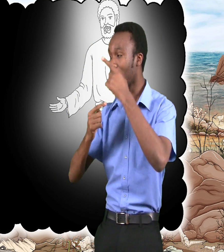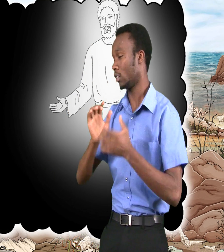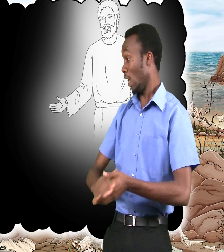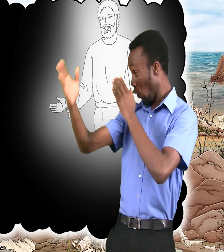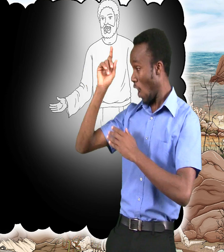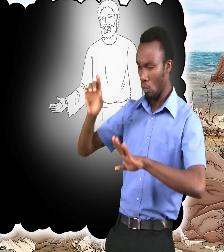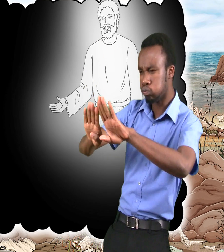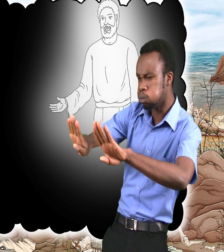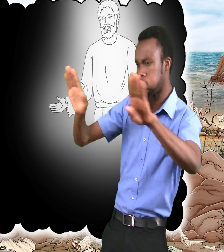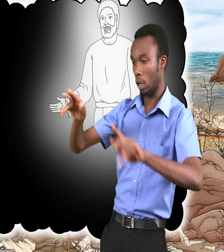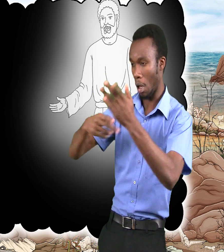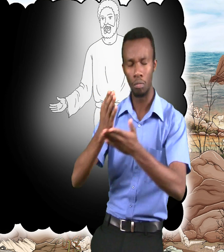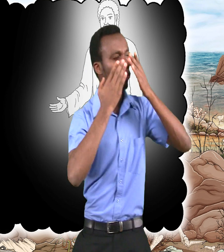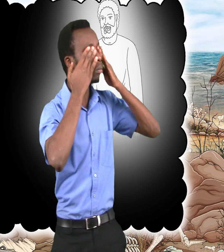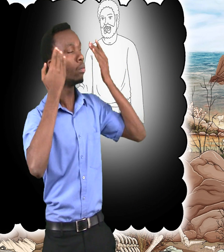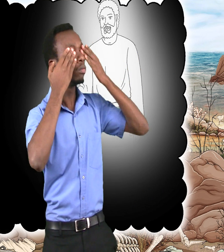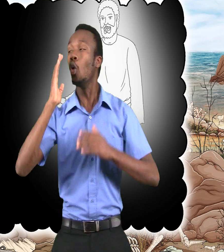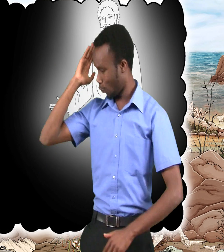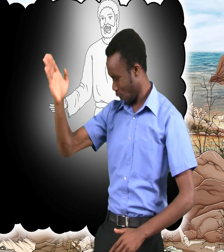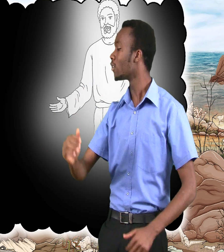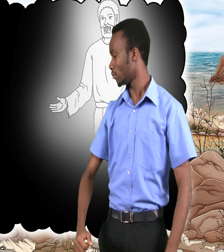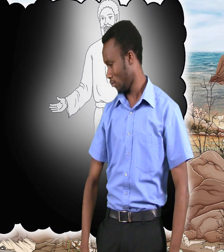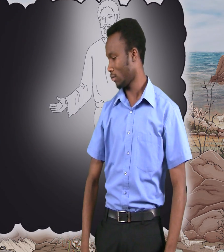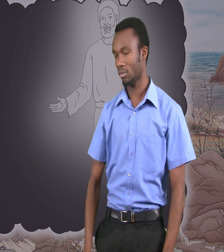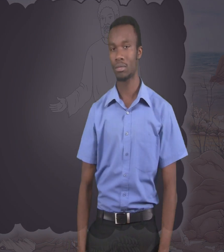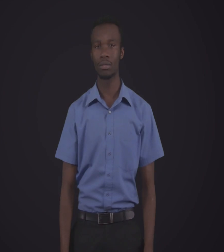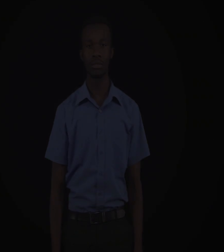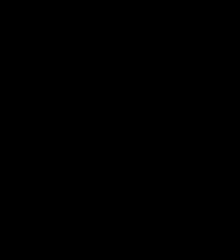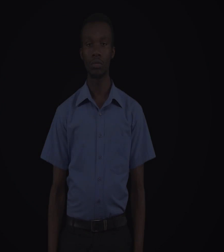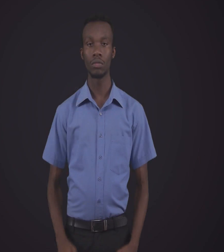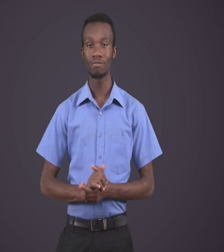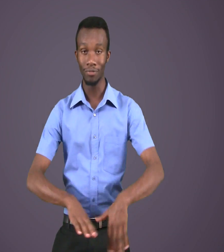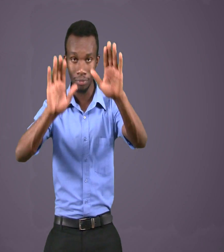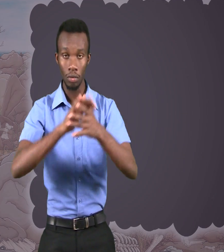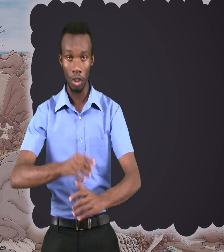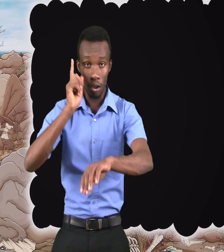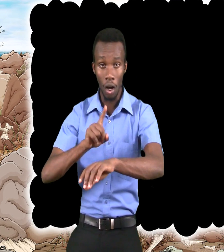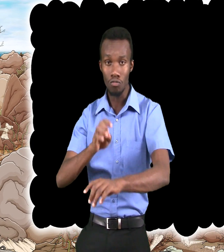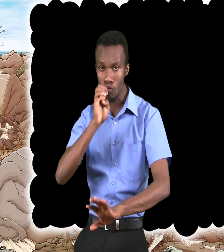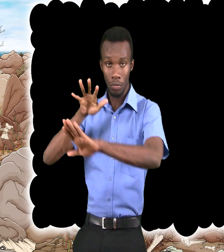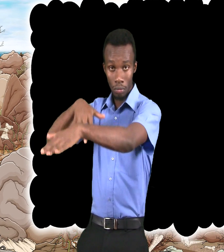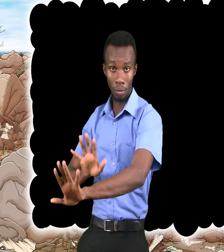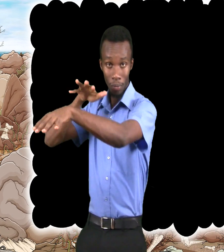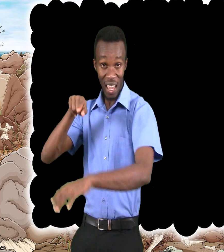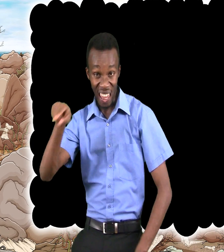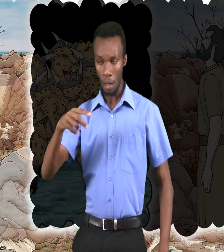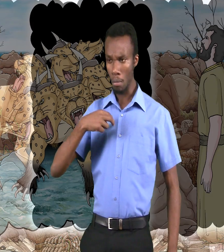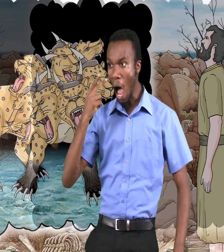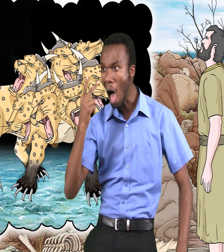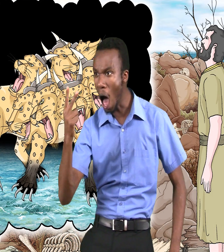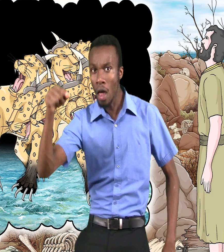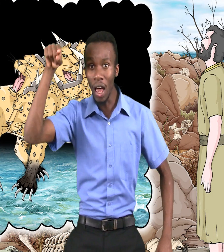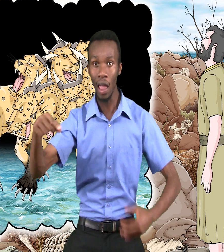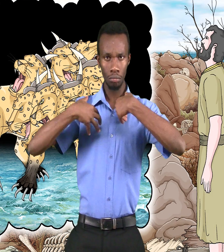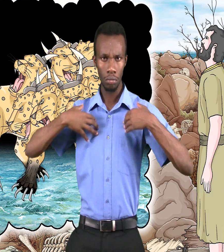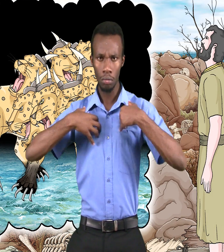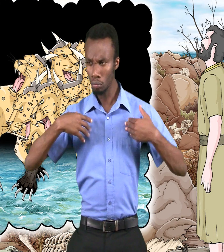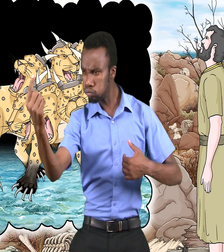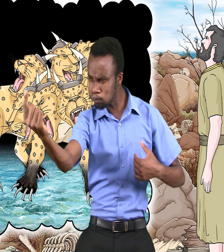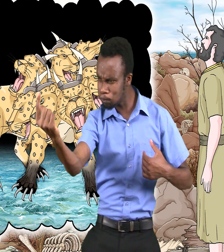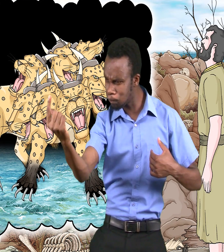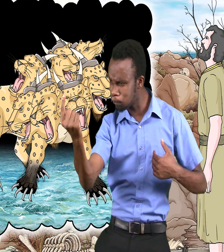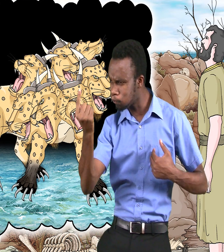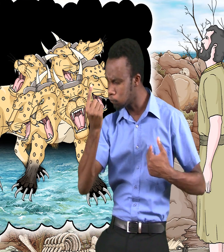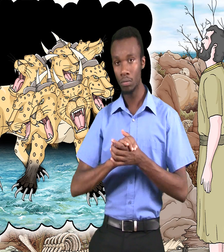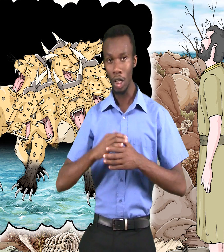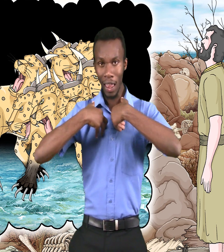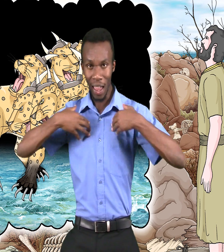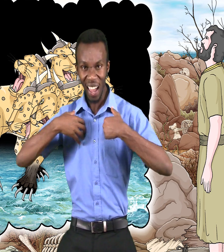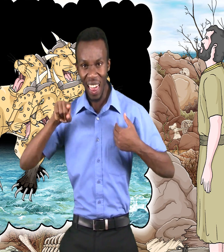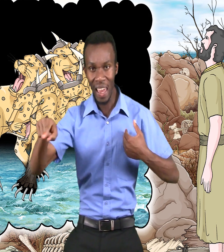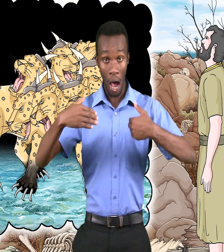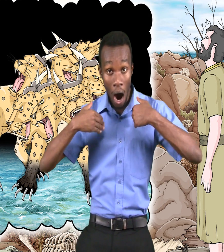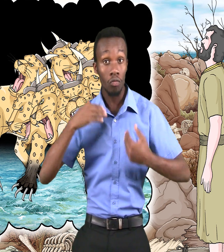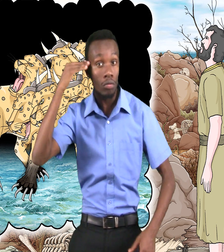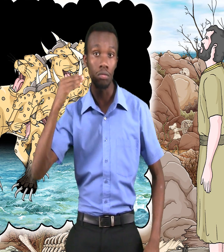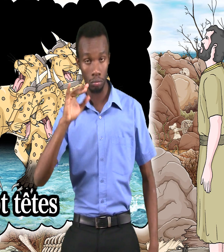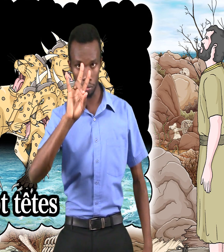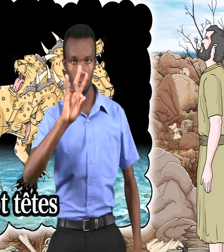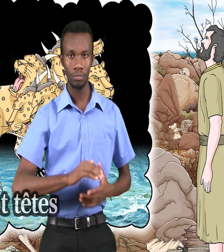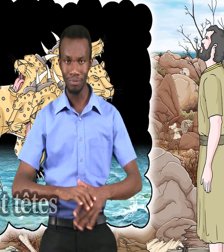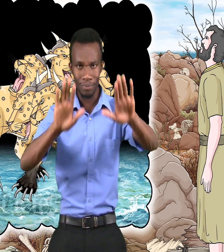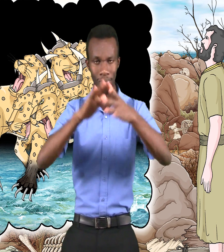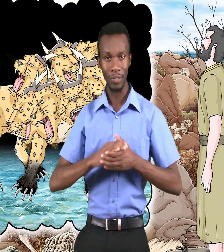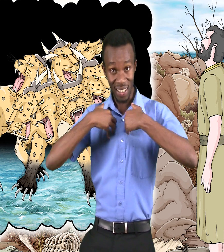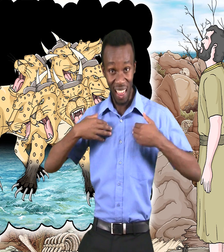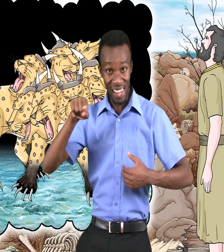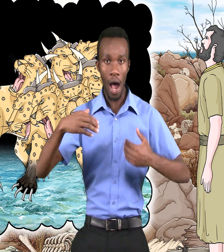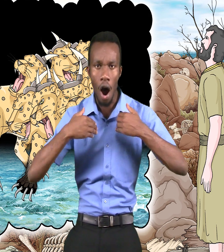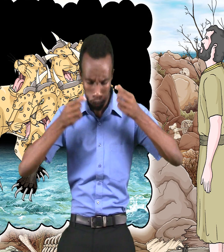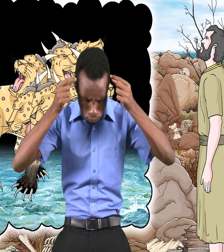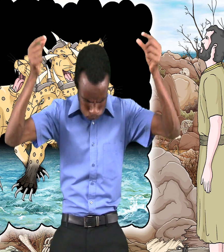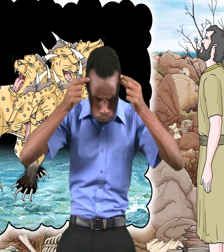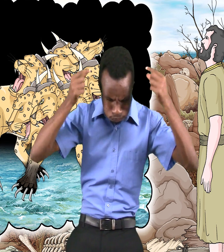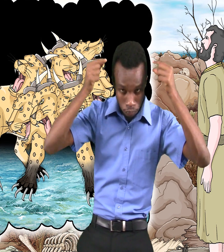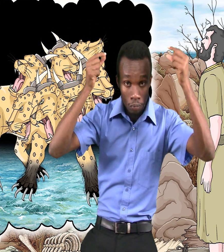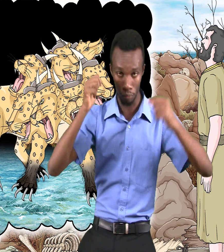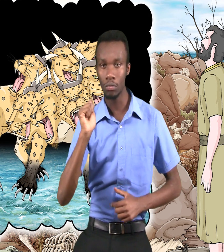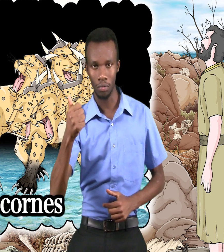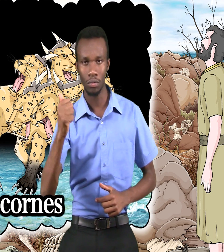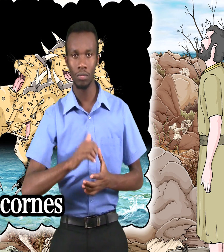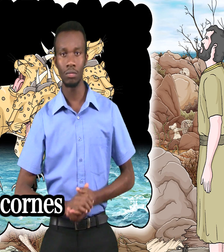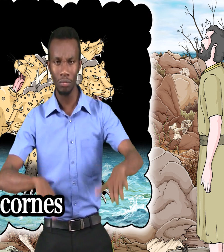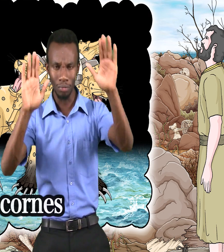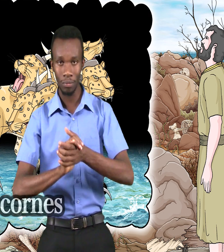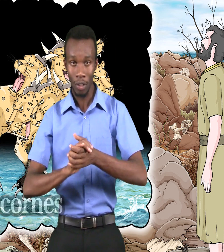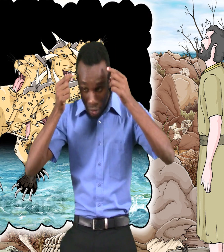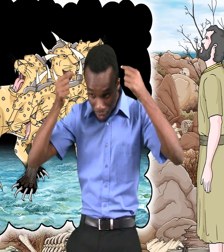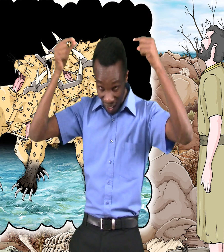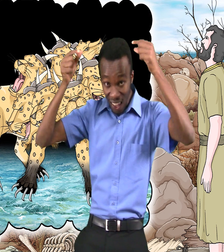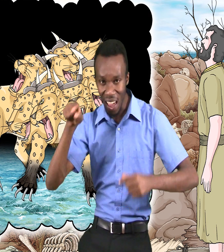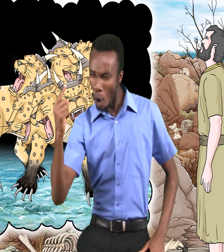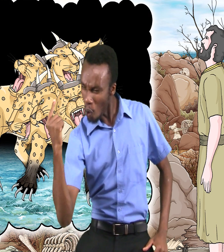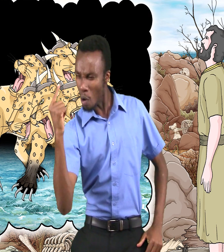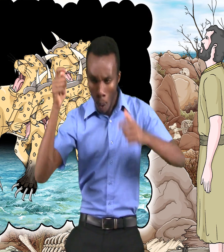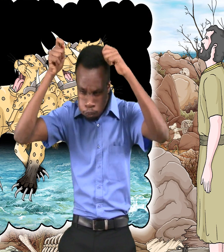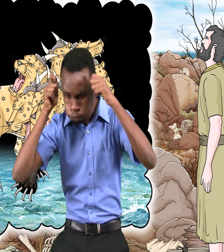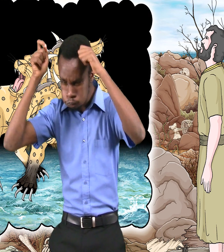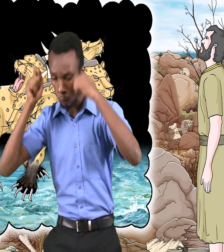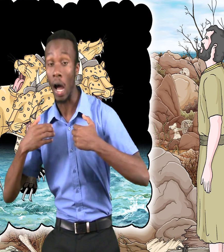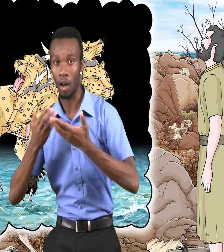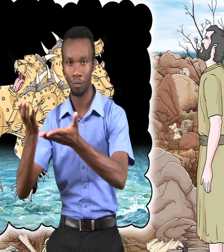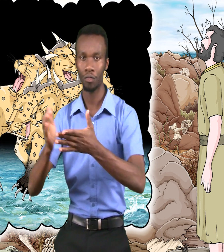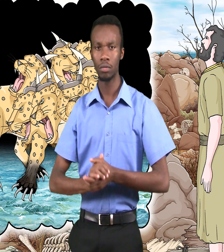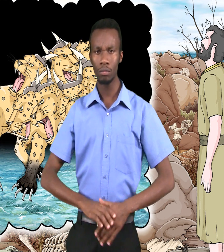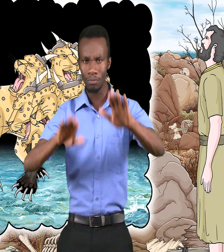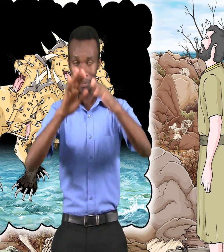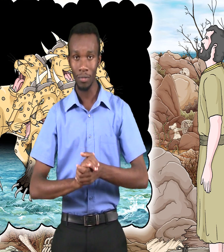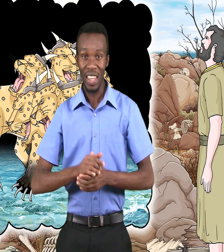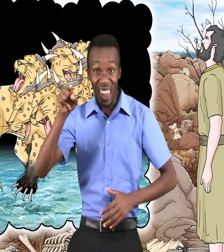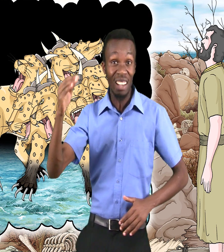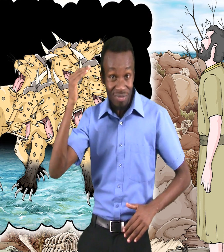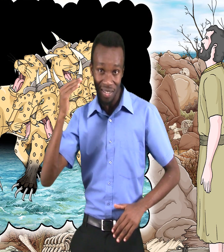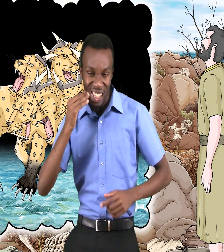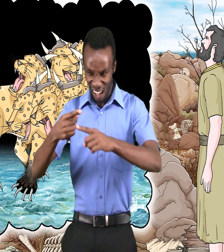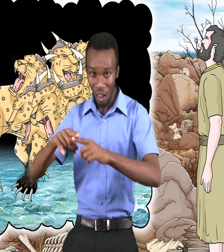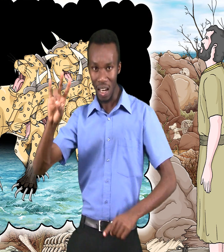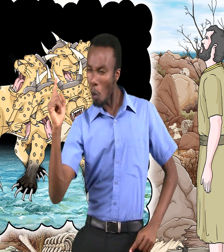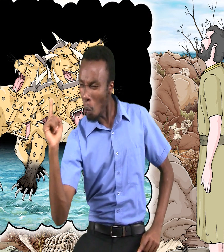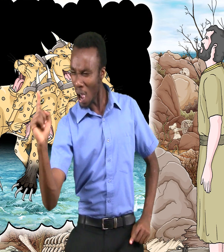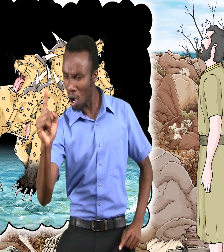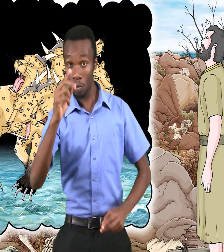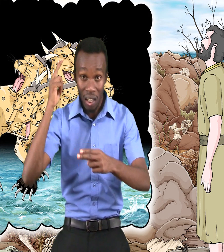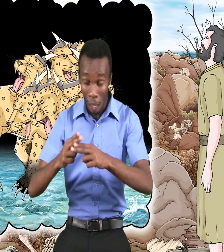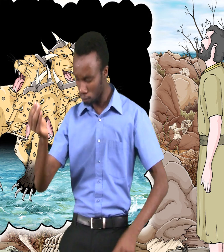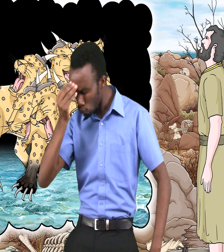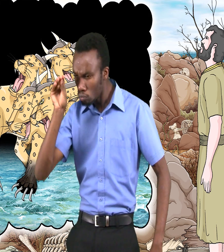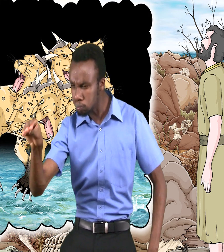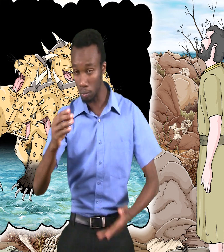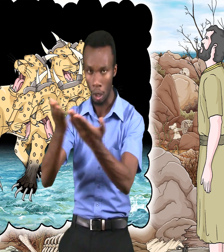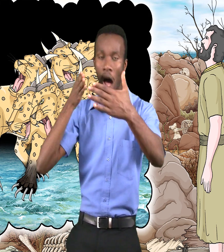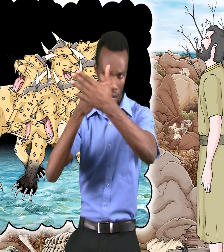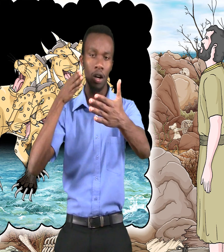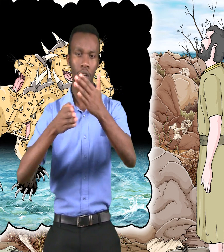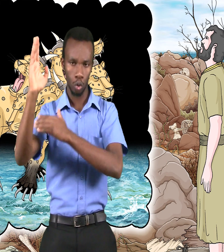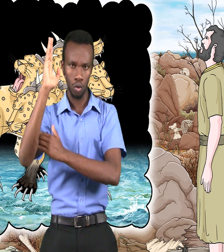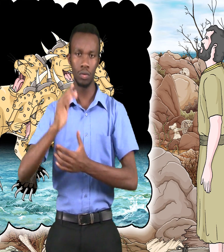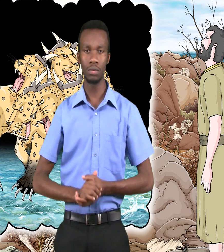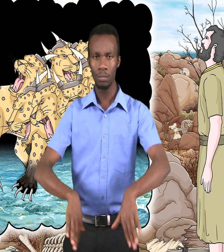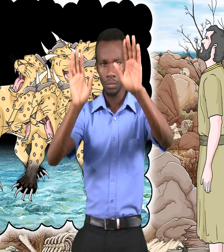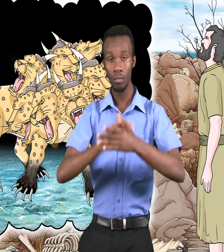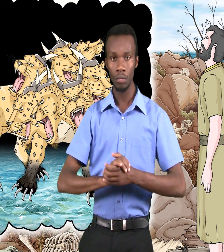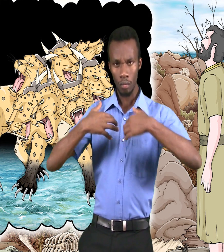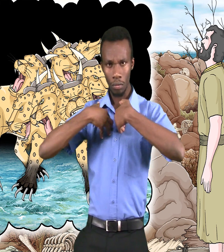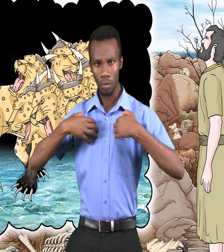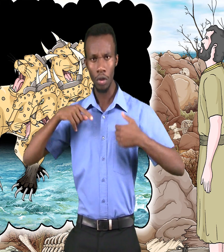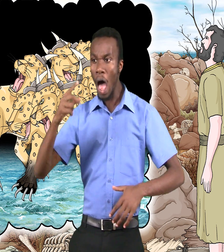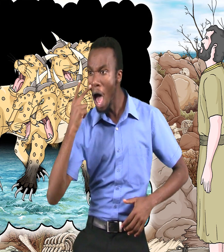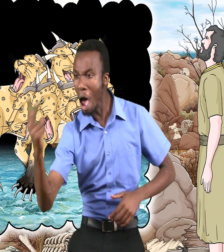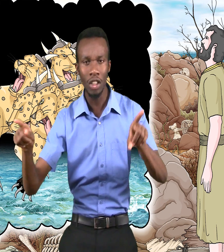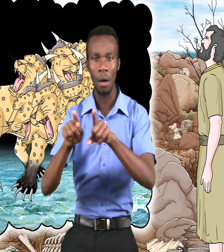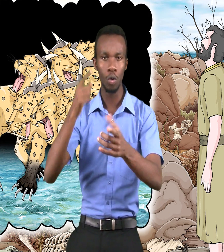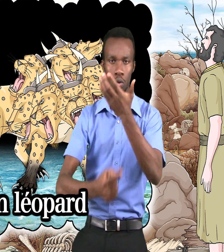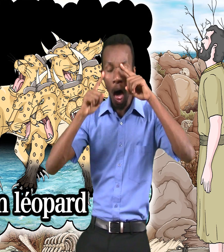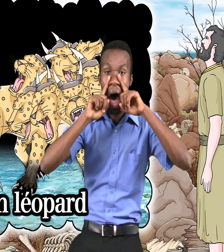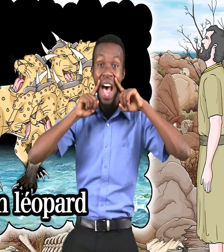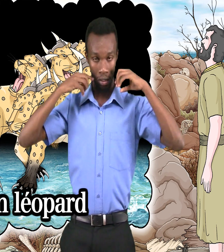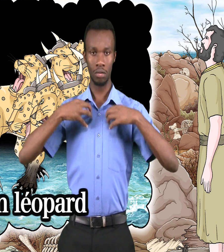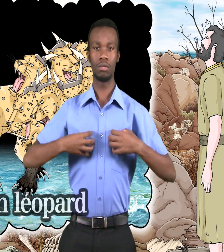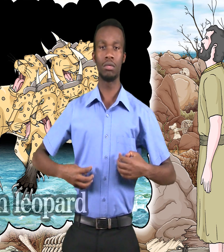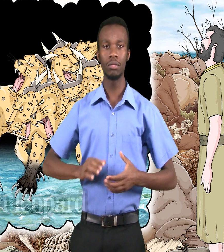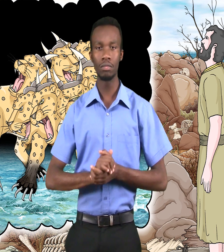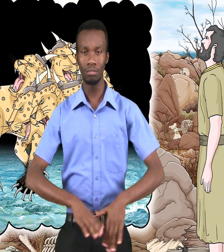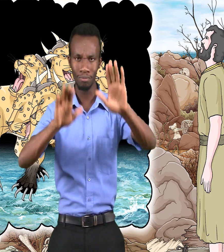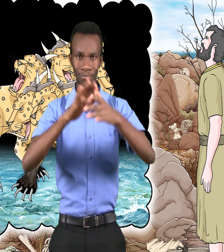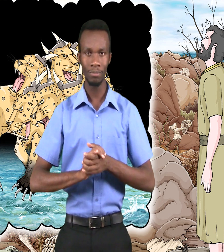‘He will lead them to springs of living water,’ and ‘God will wipe away every tear from their eyes.’” Then I saw a beast with ten horns and seven heads rising out of the sea.